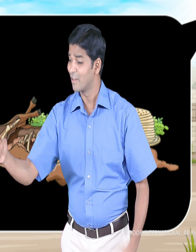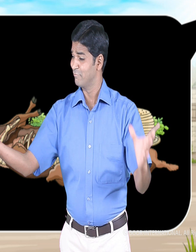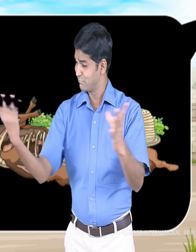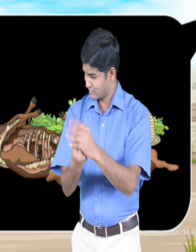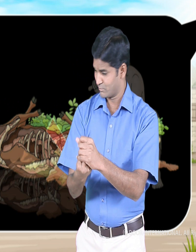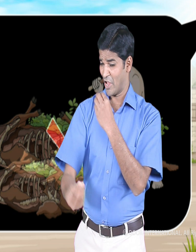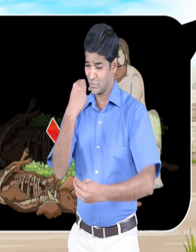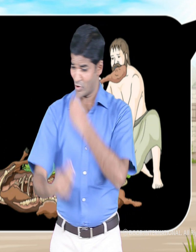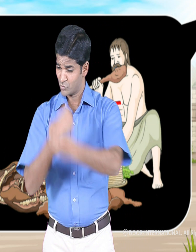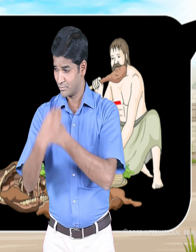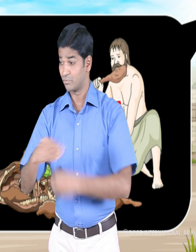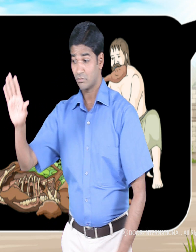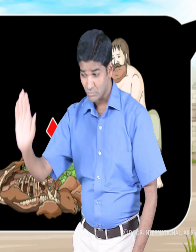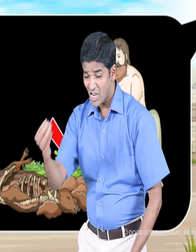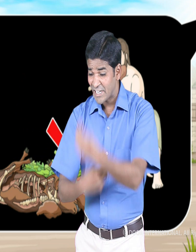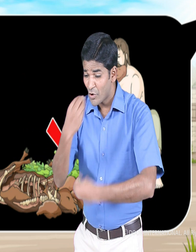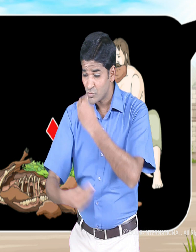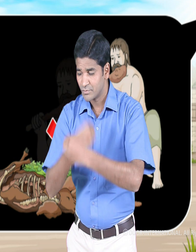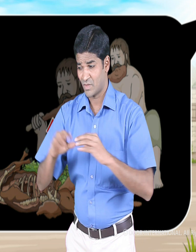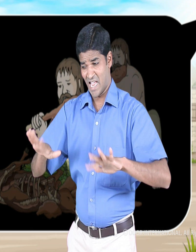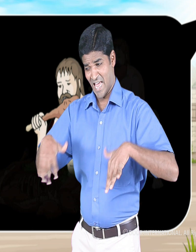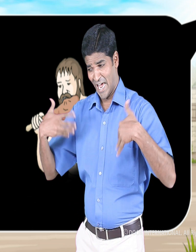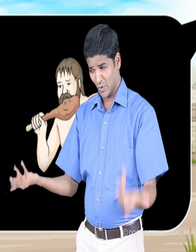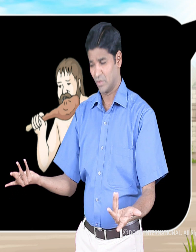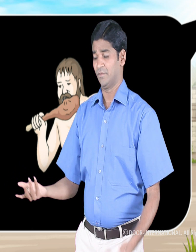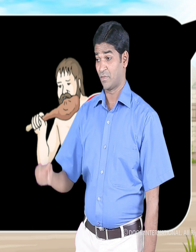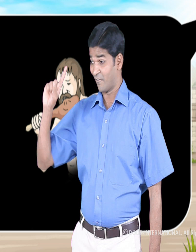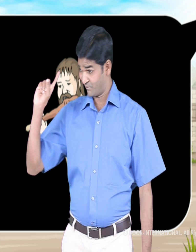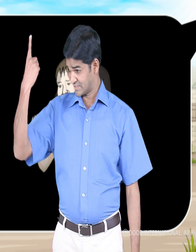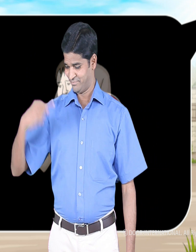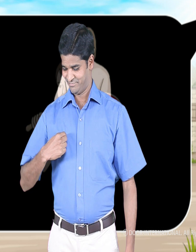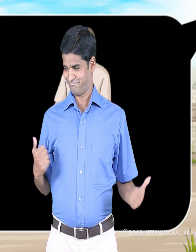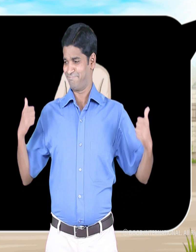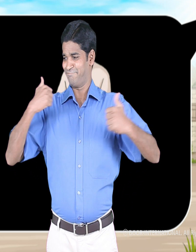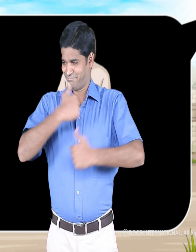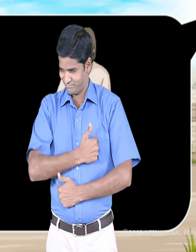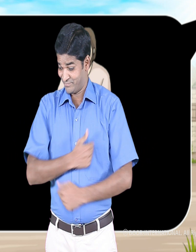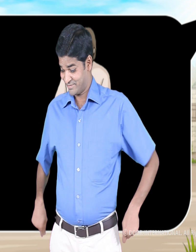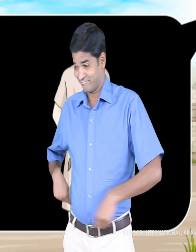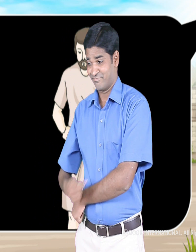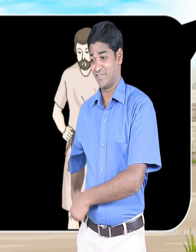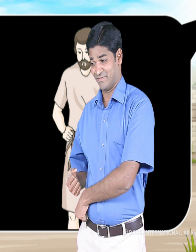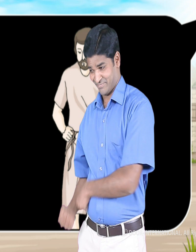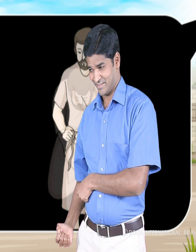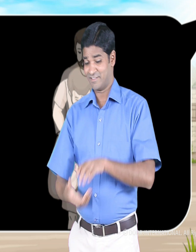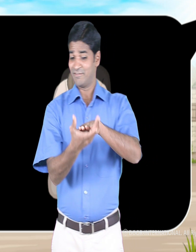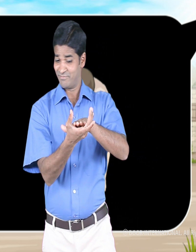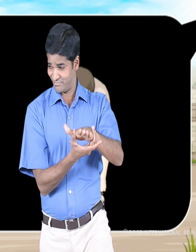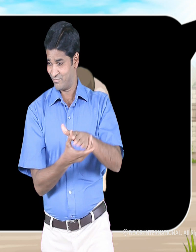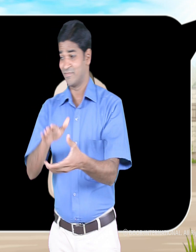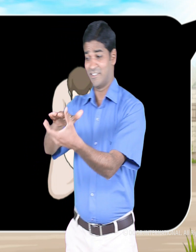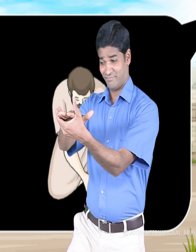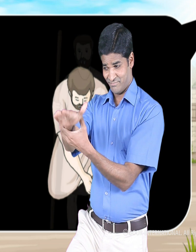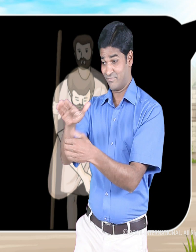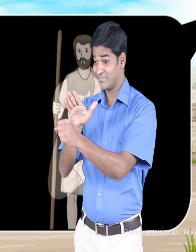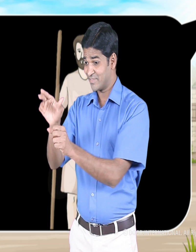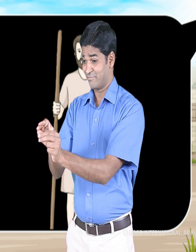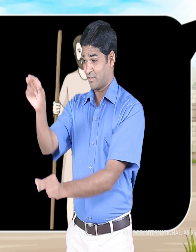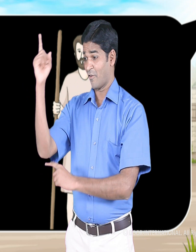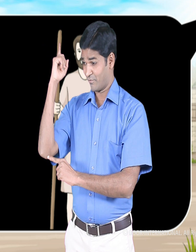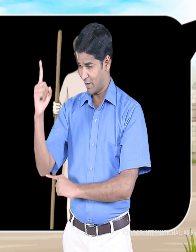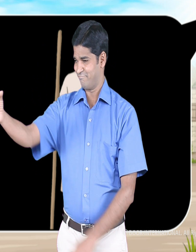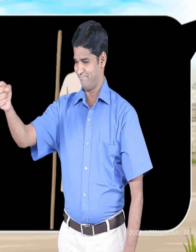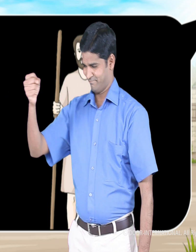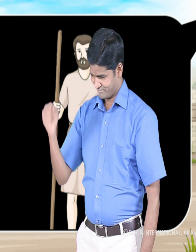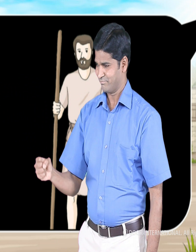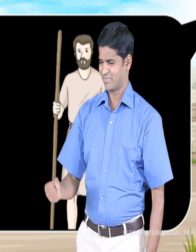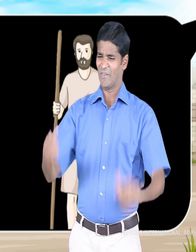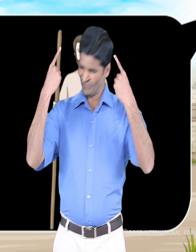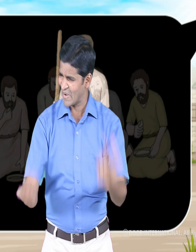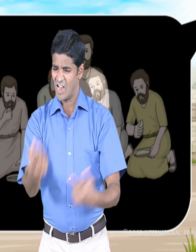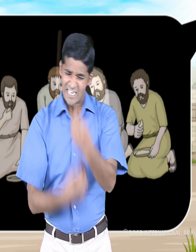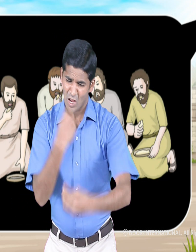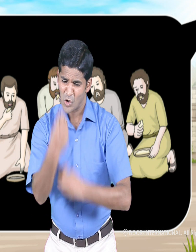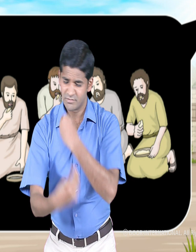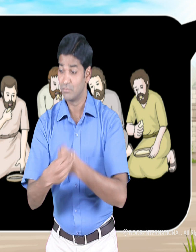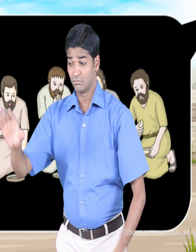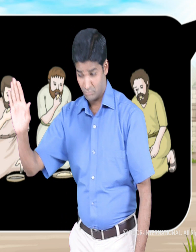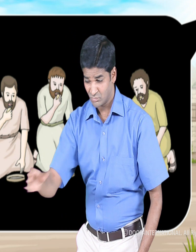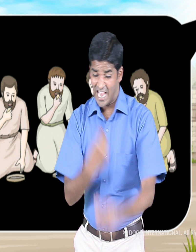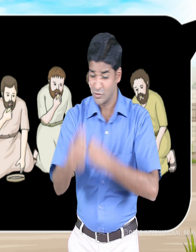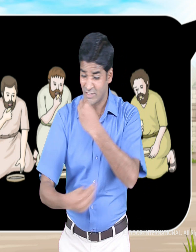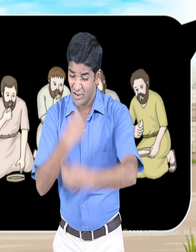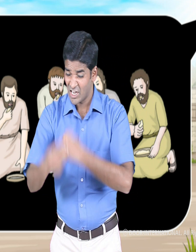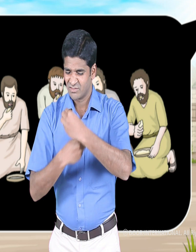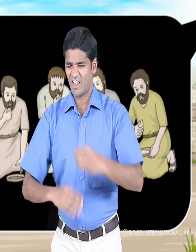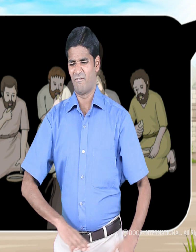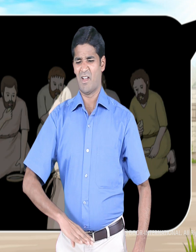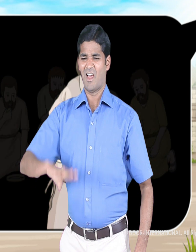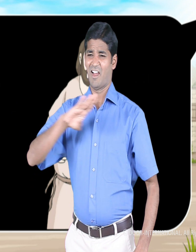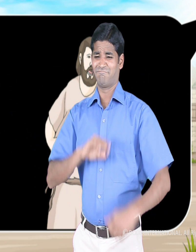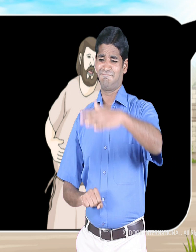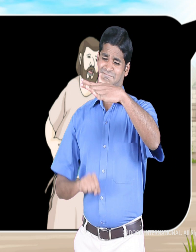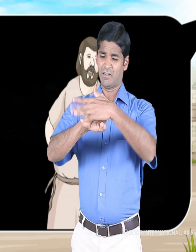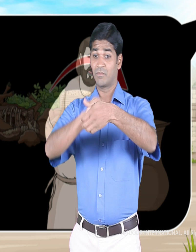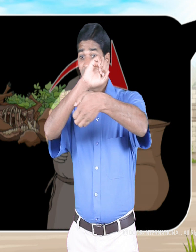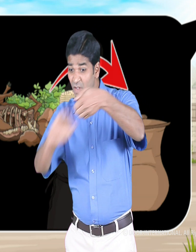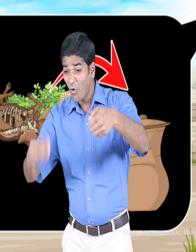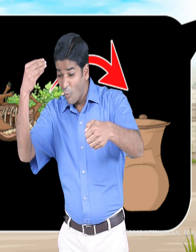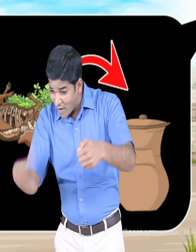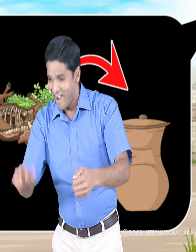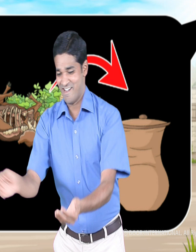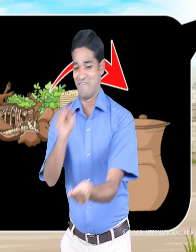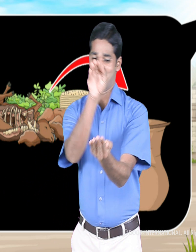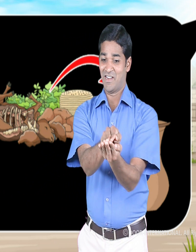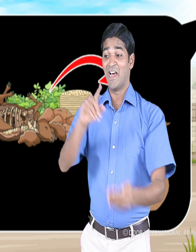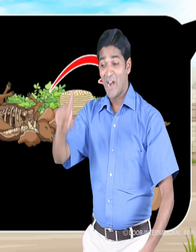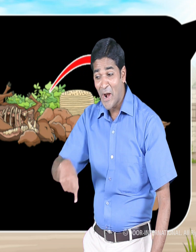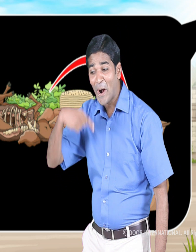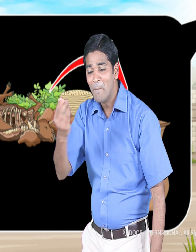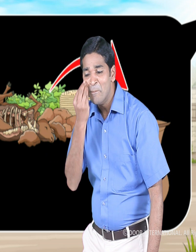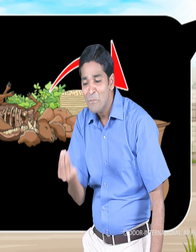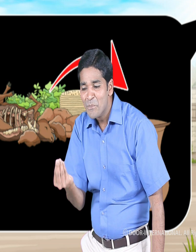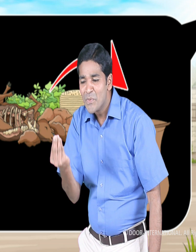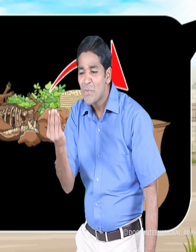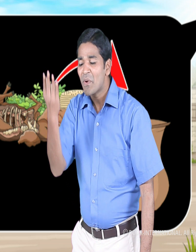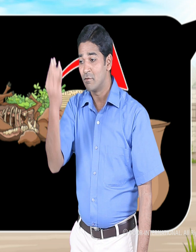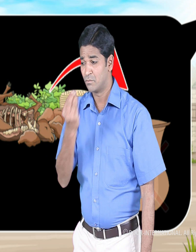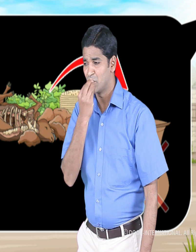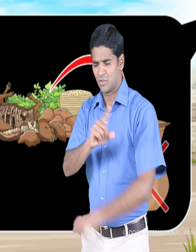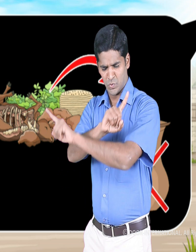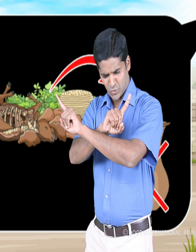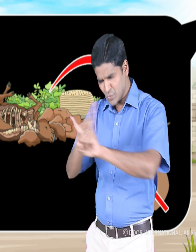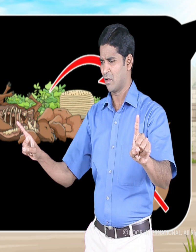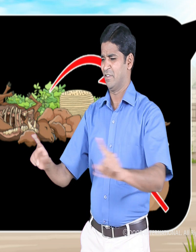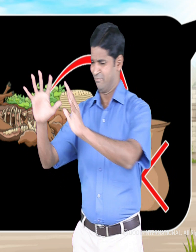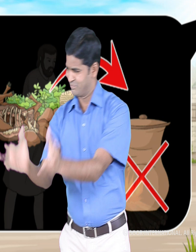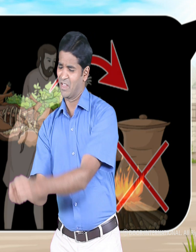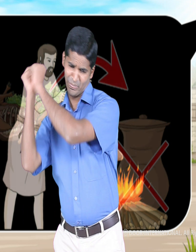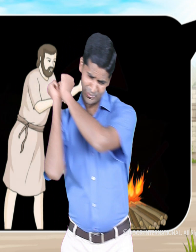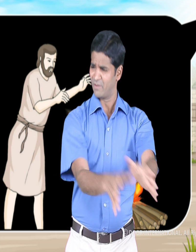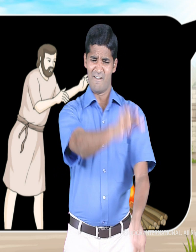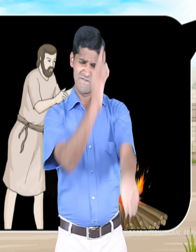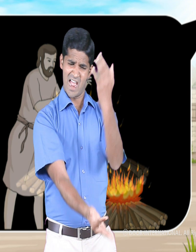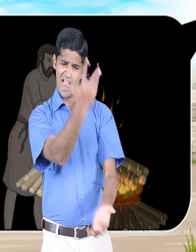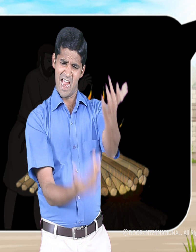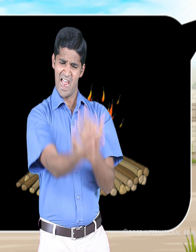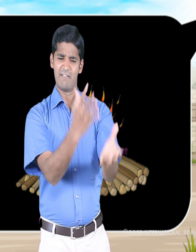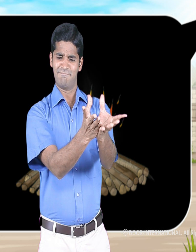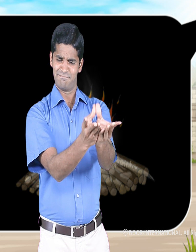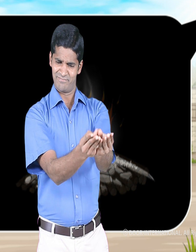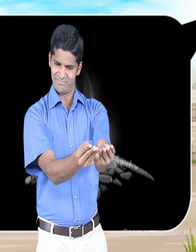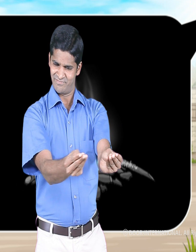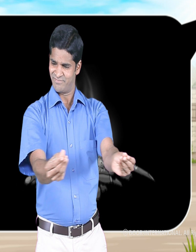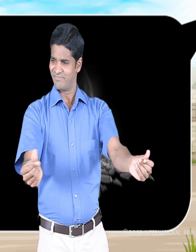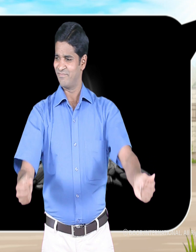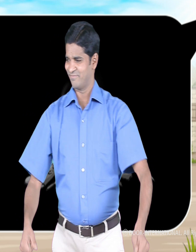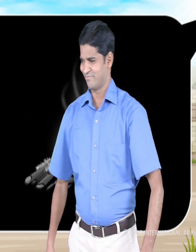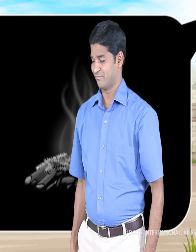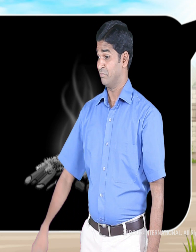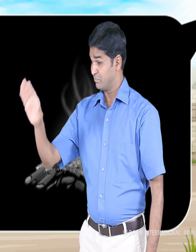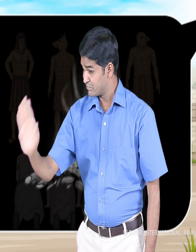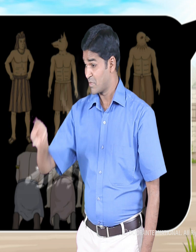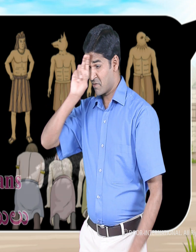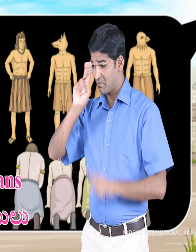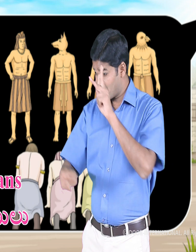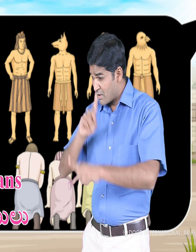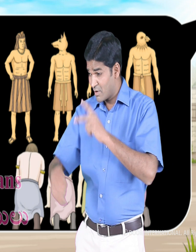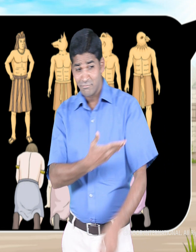This is how you are to eat it: You must be fully dressed for travel, with your sandals on your feet and your staff in your hand. You are to eat in haste; it is the LORD’s Passover.